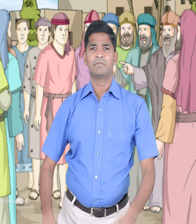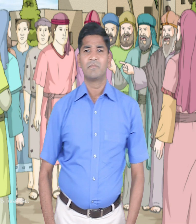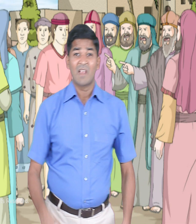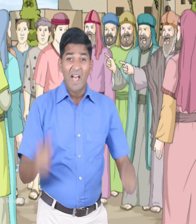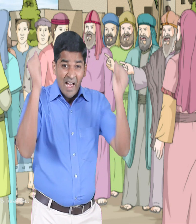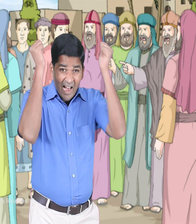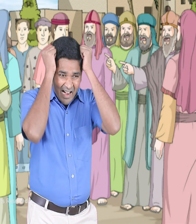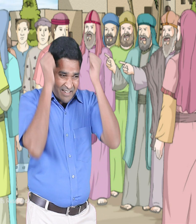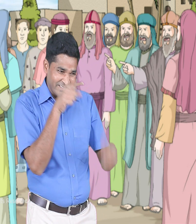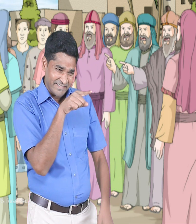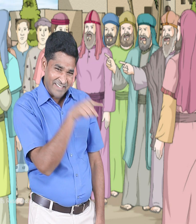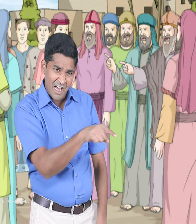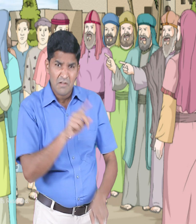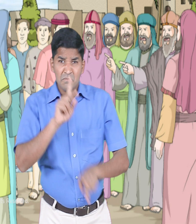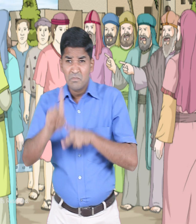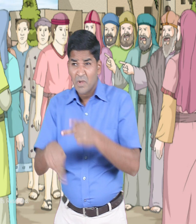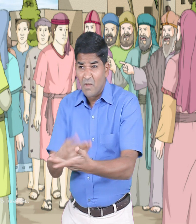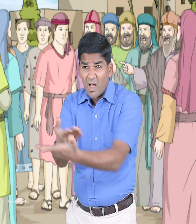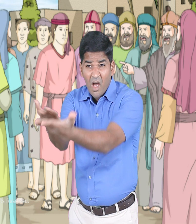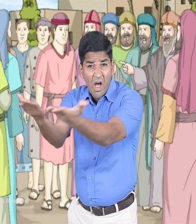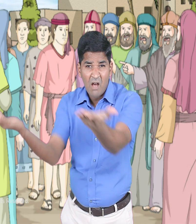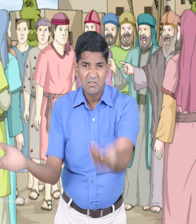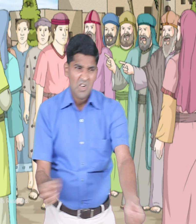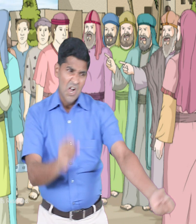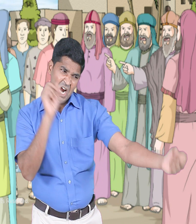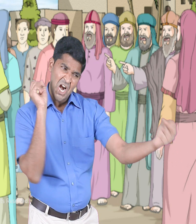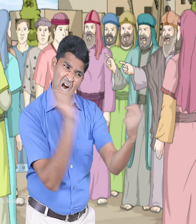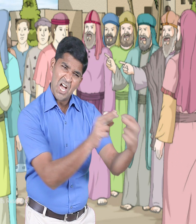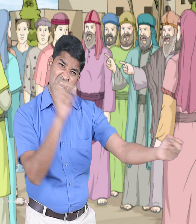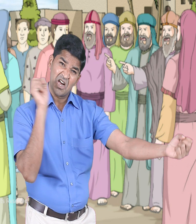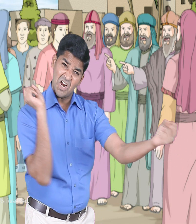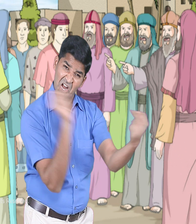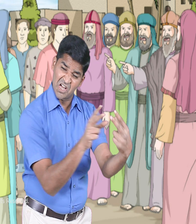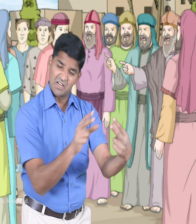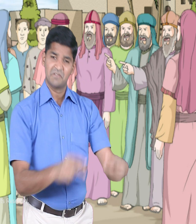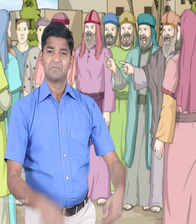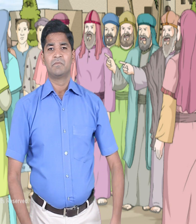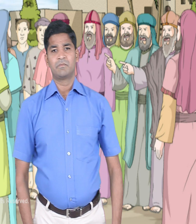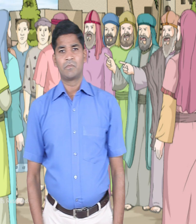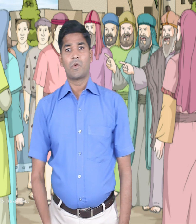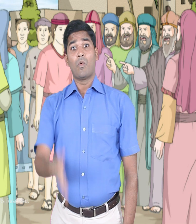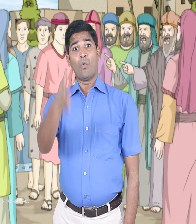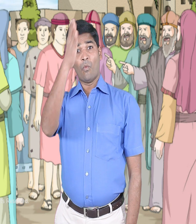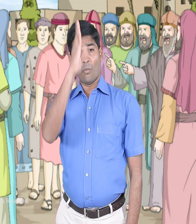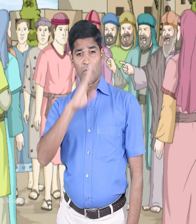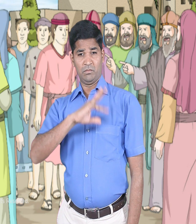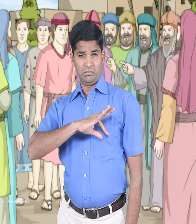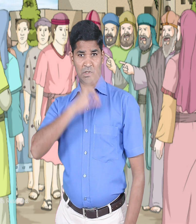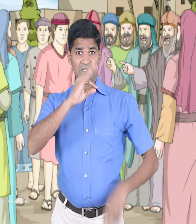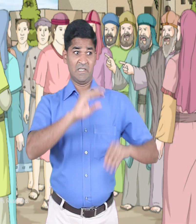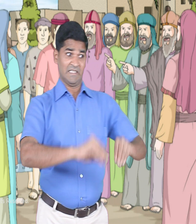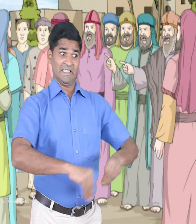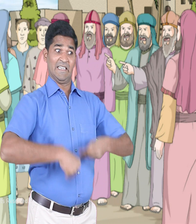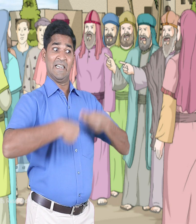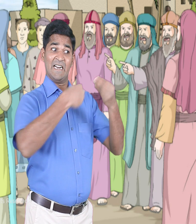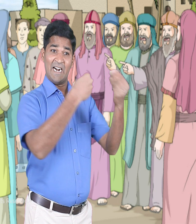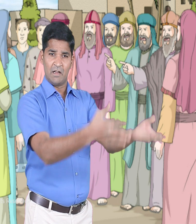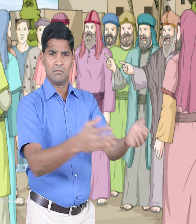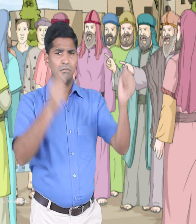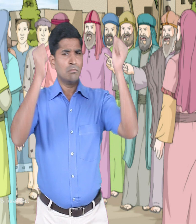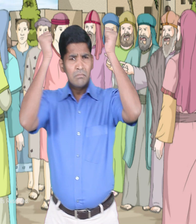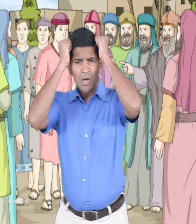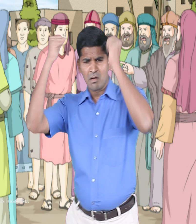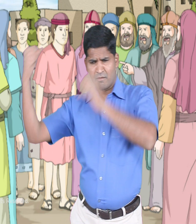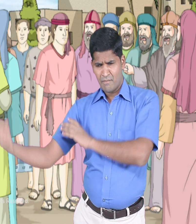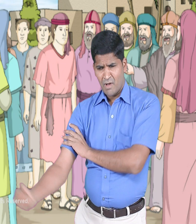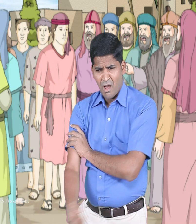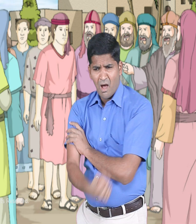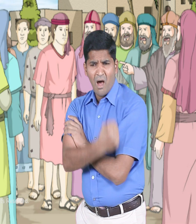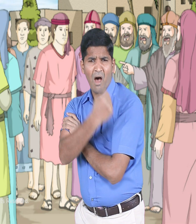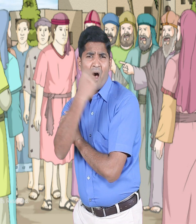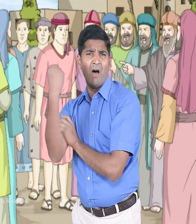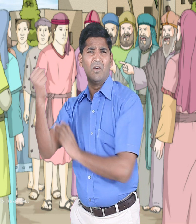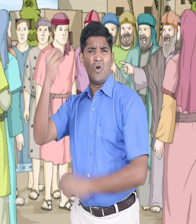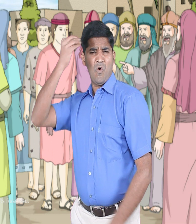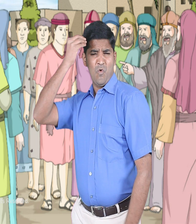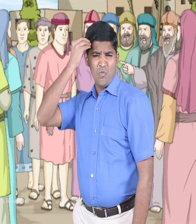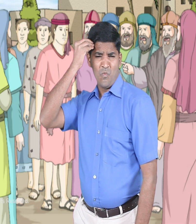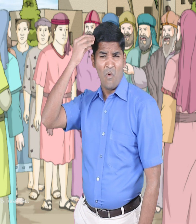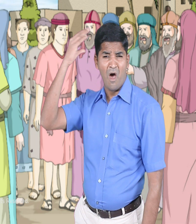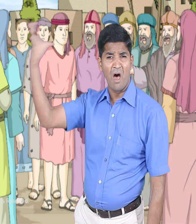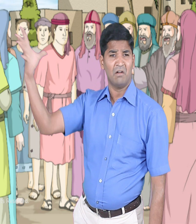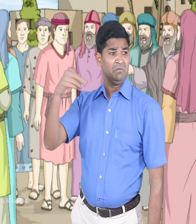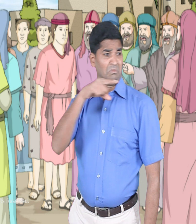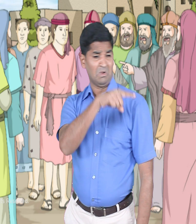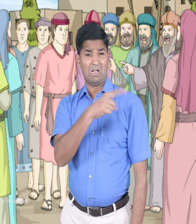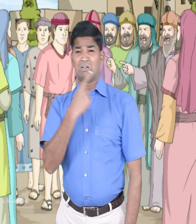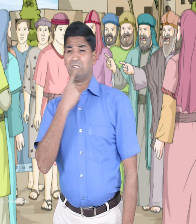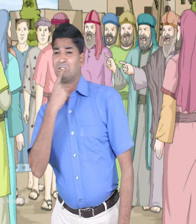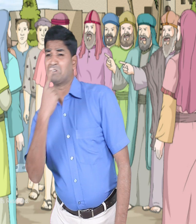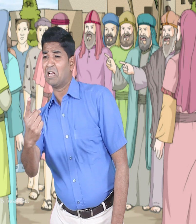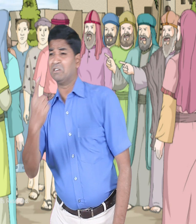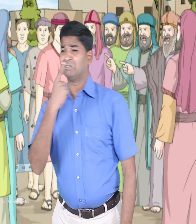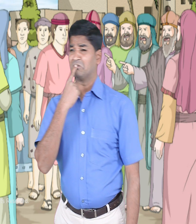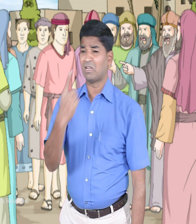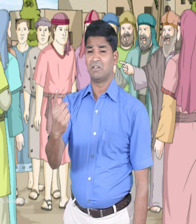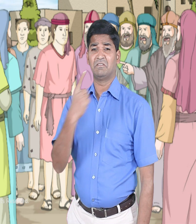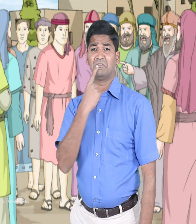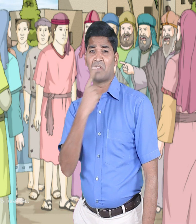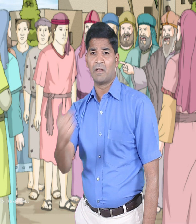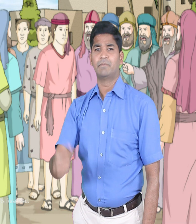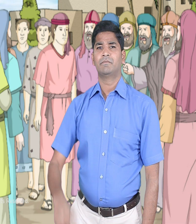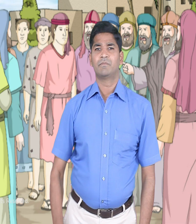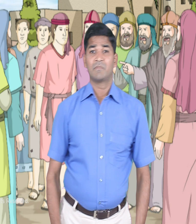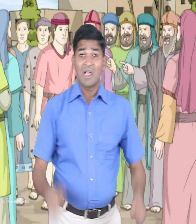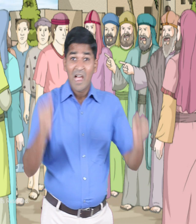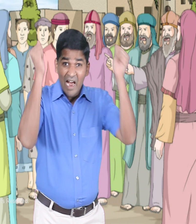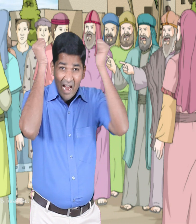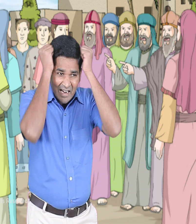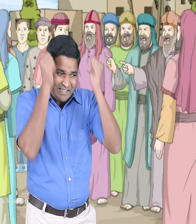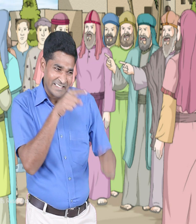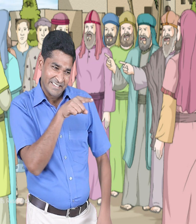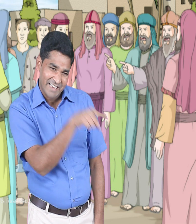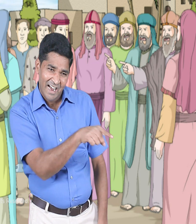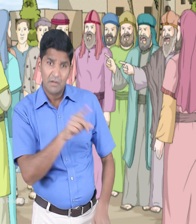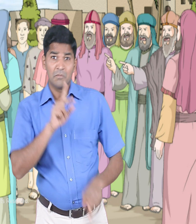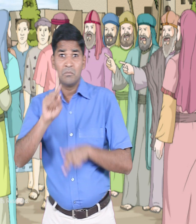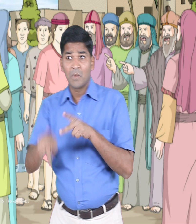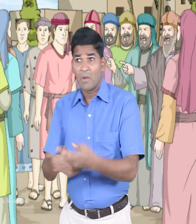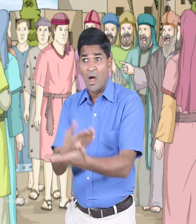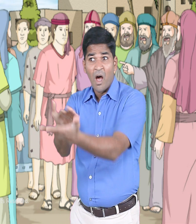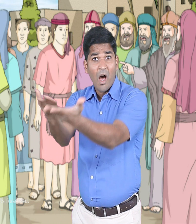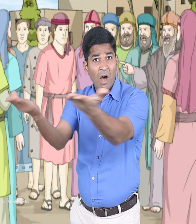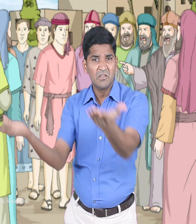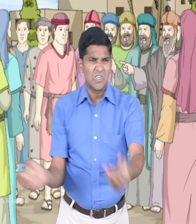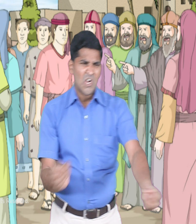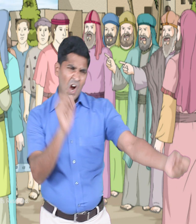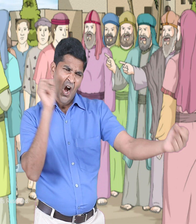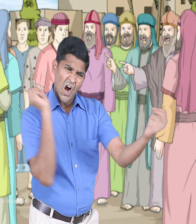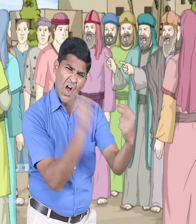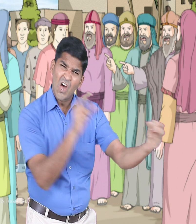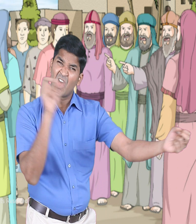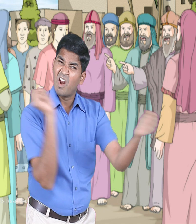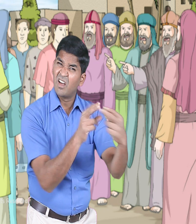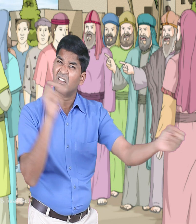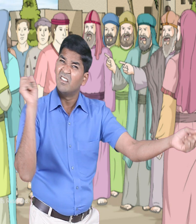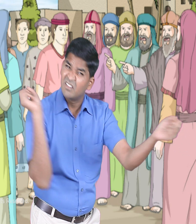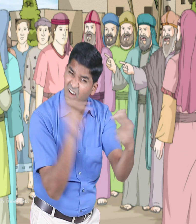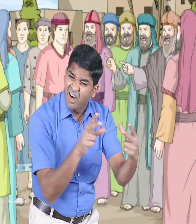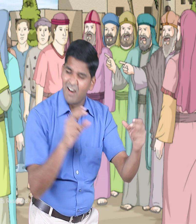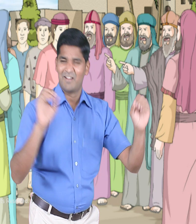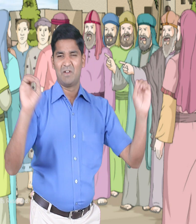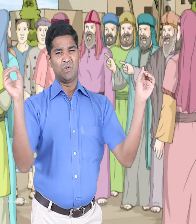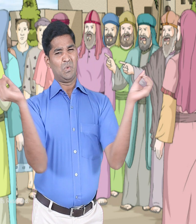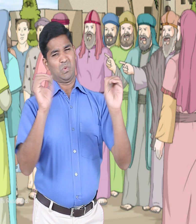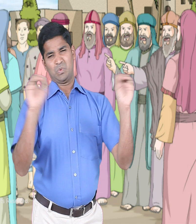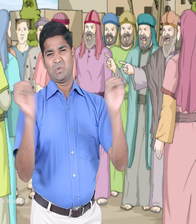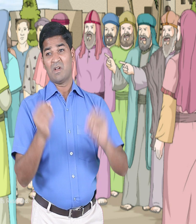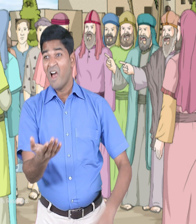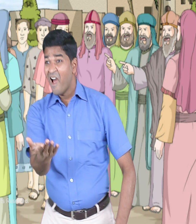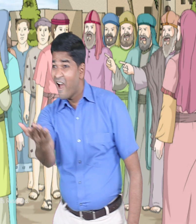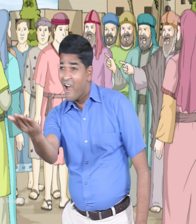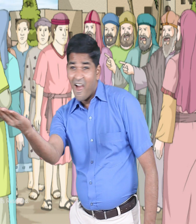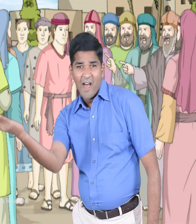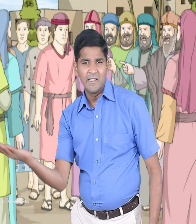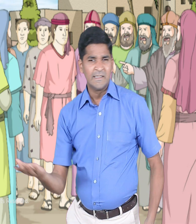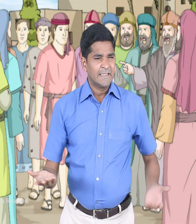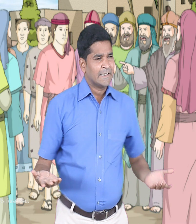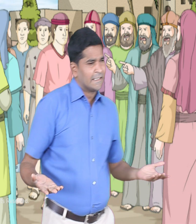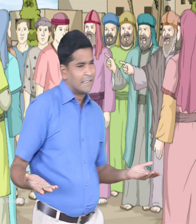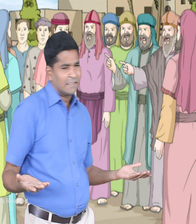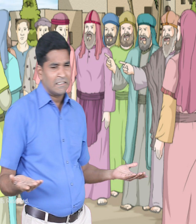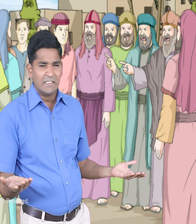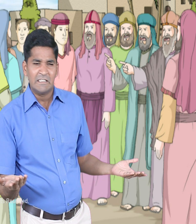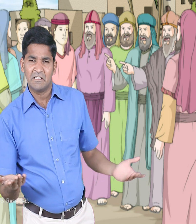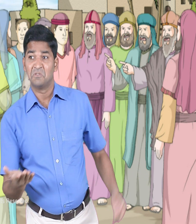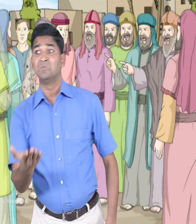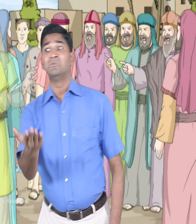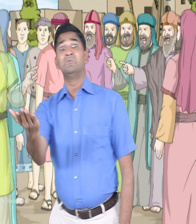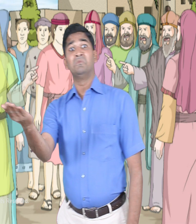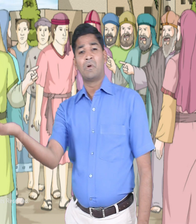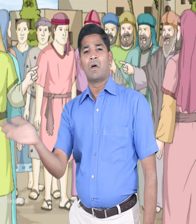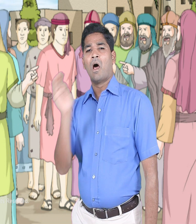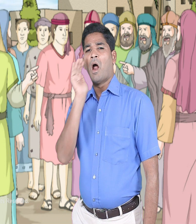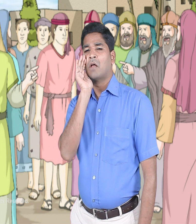They began to argue with Stephen, but they could not stand up to his wisdom or the Spirit by whom he spoke.